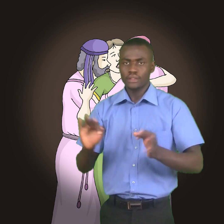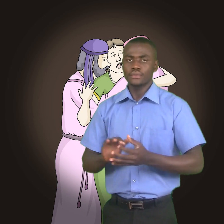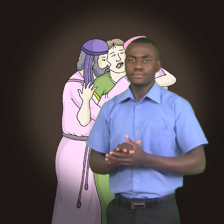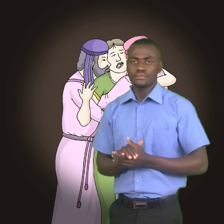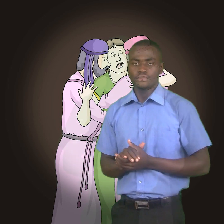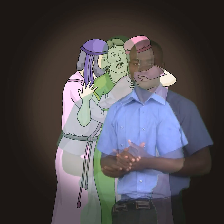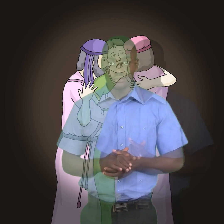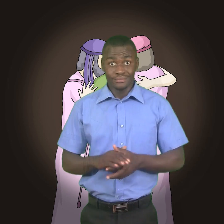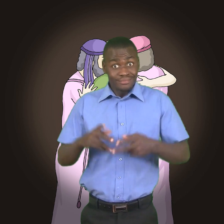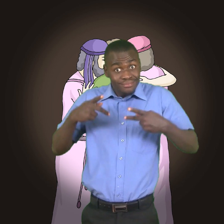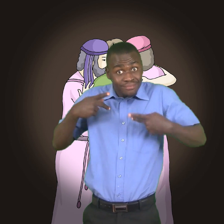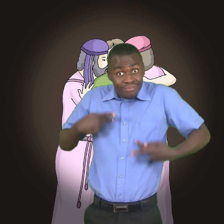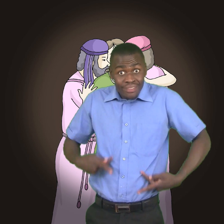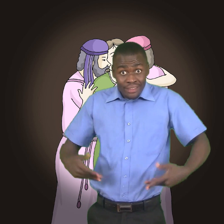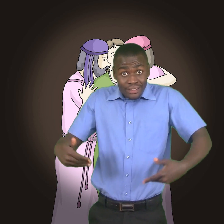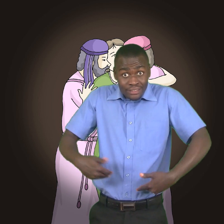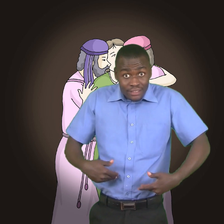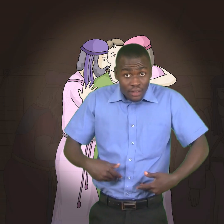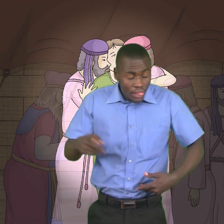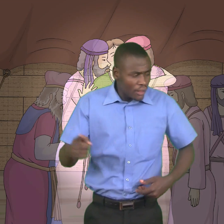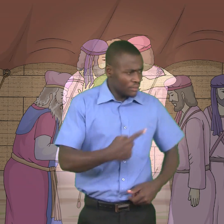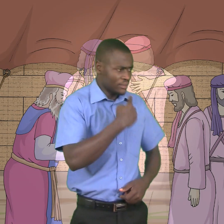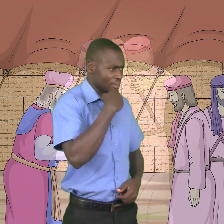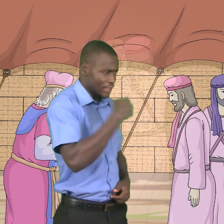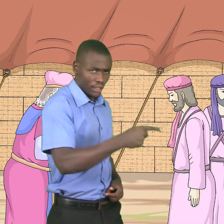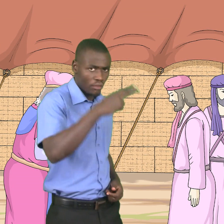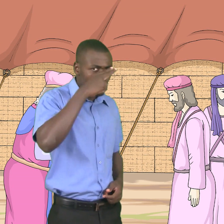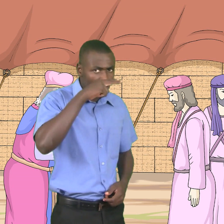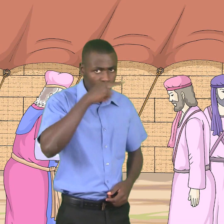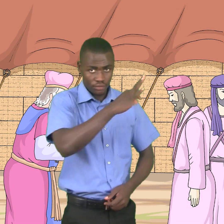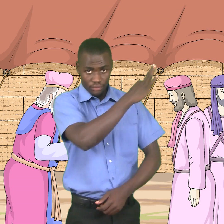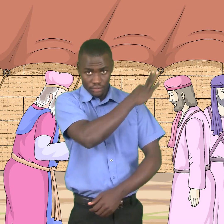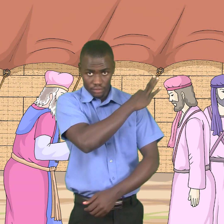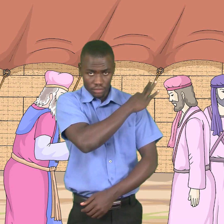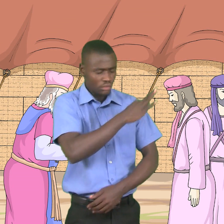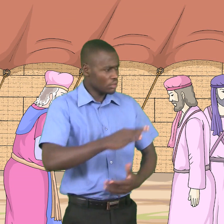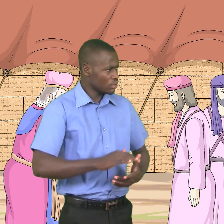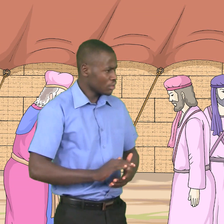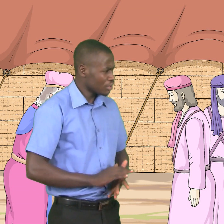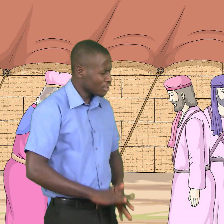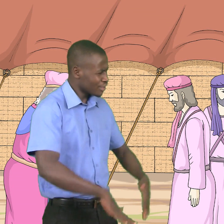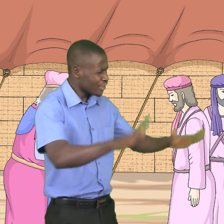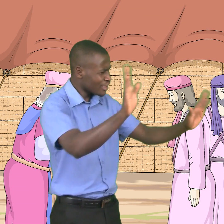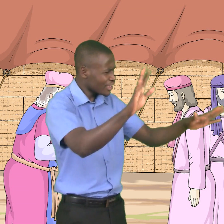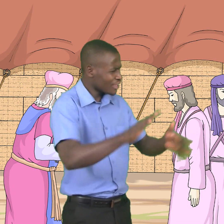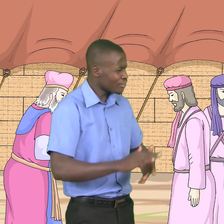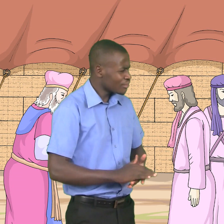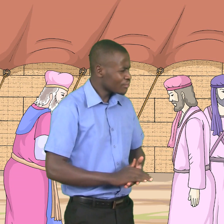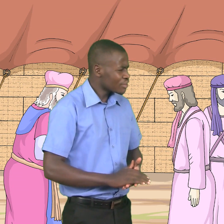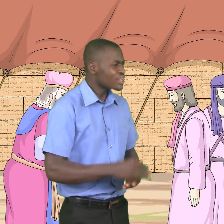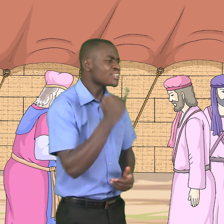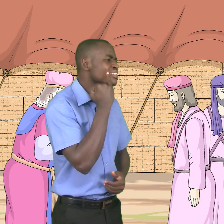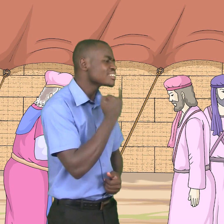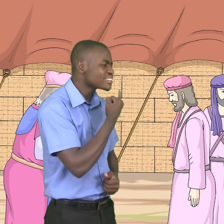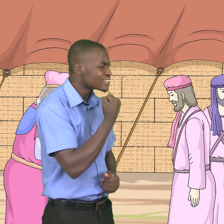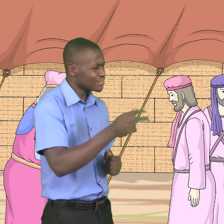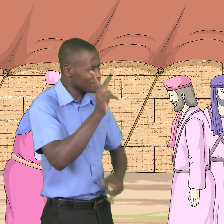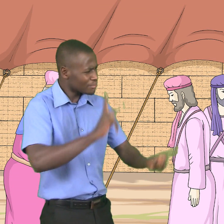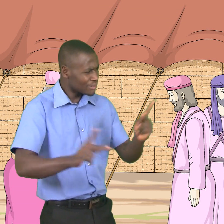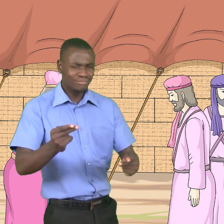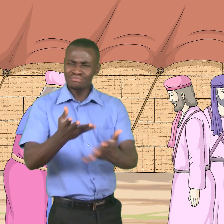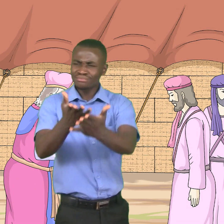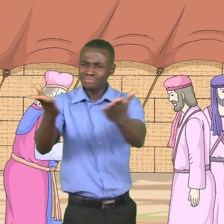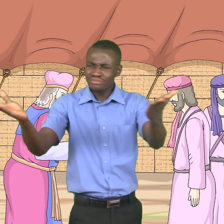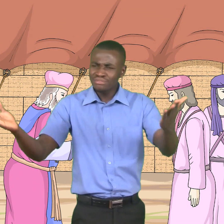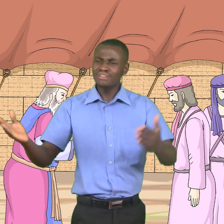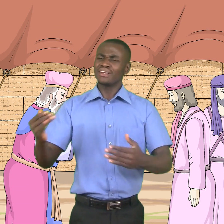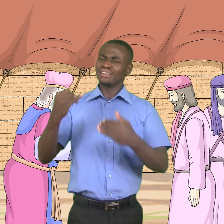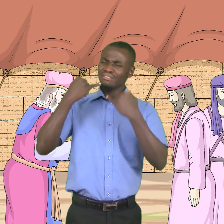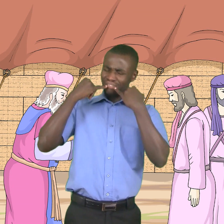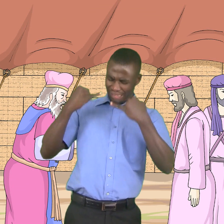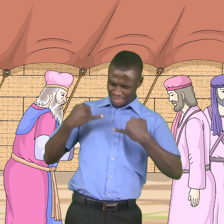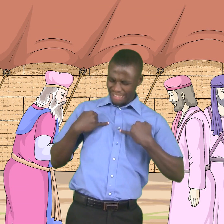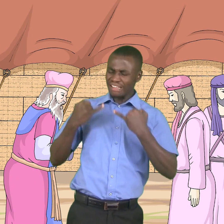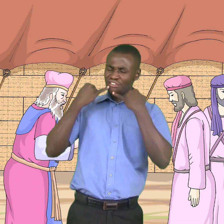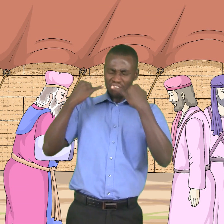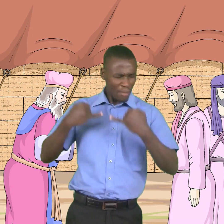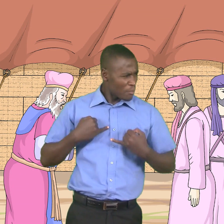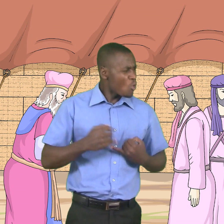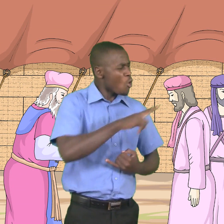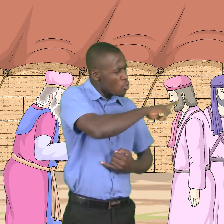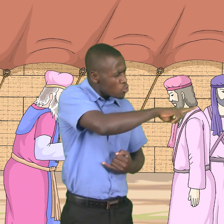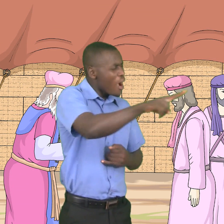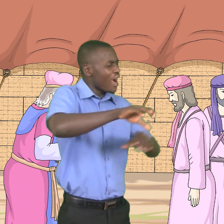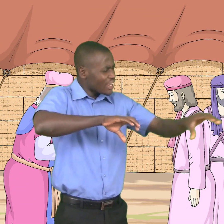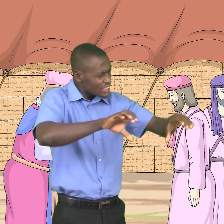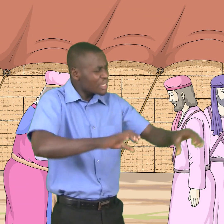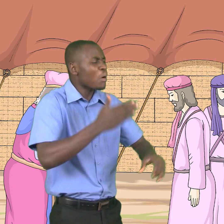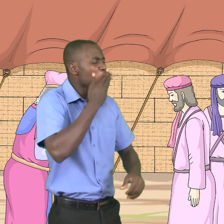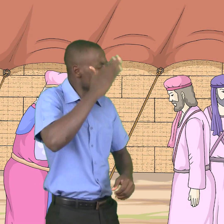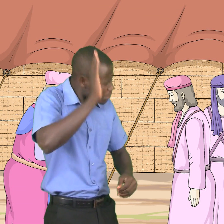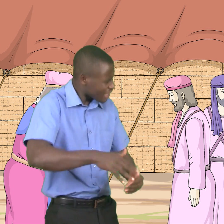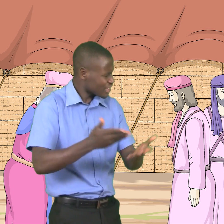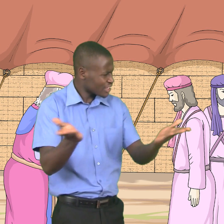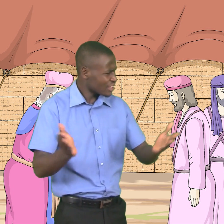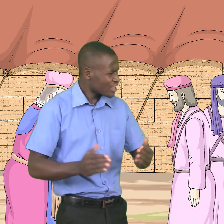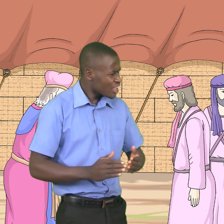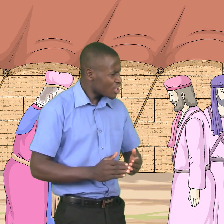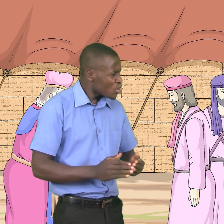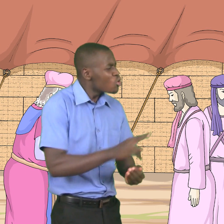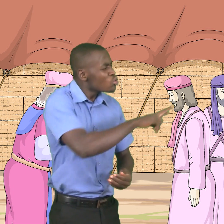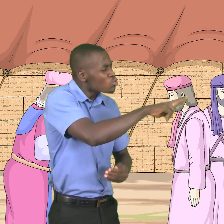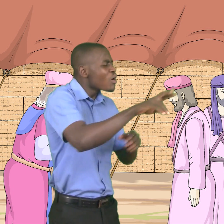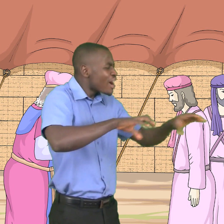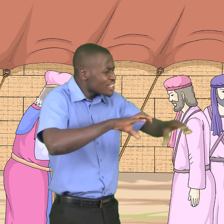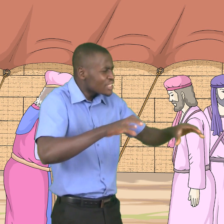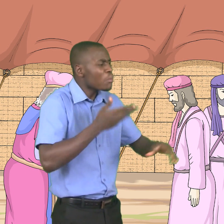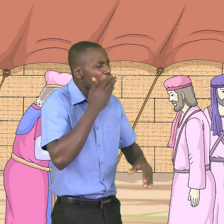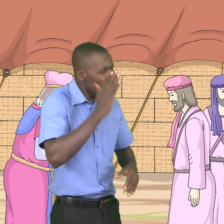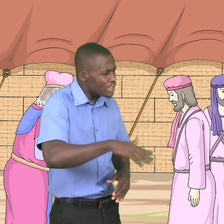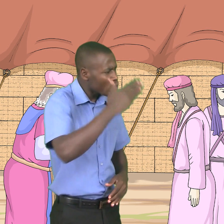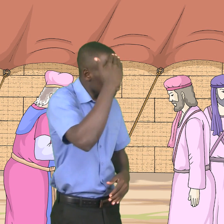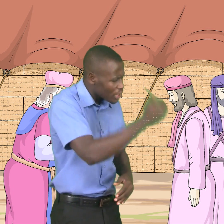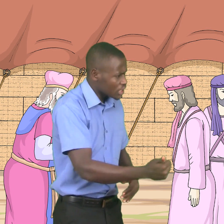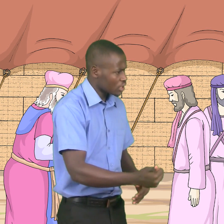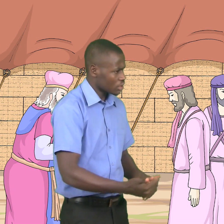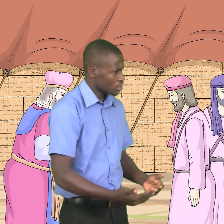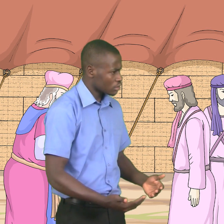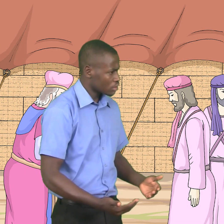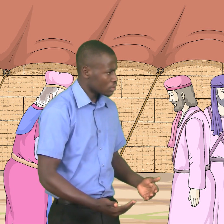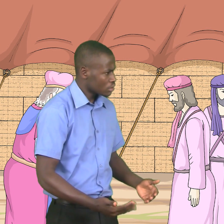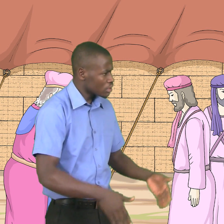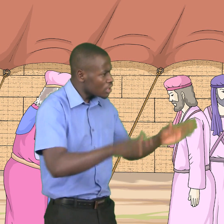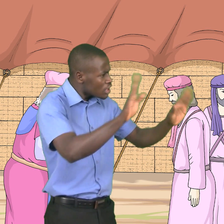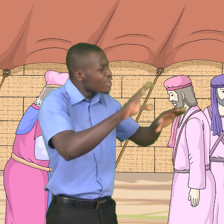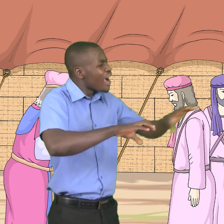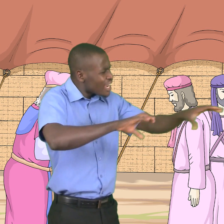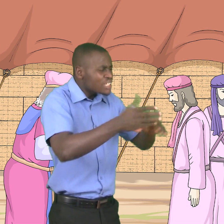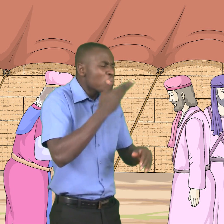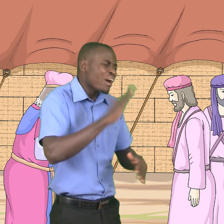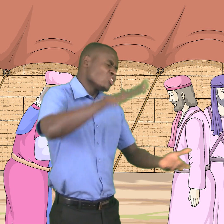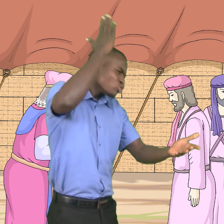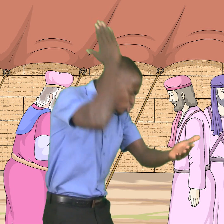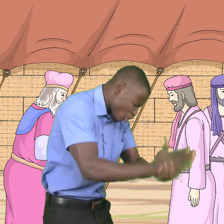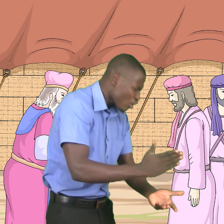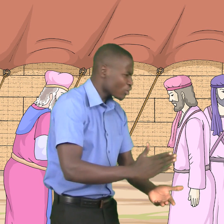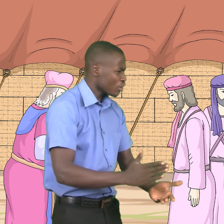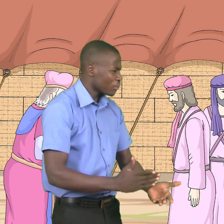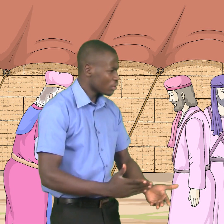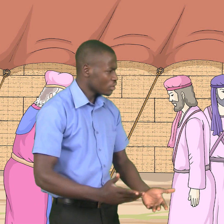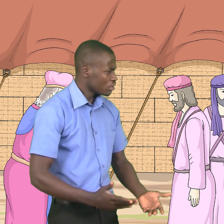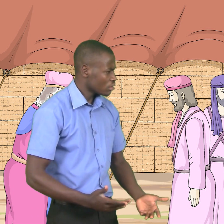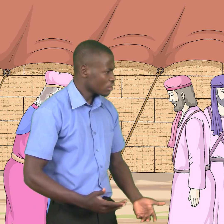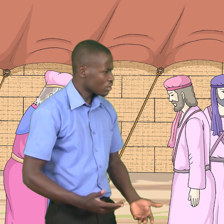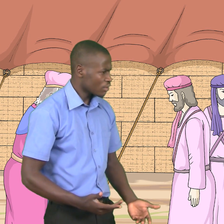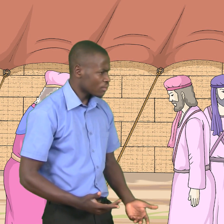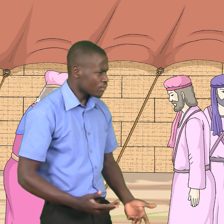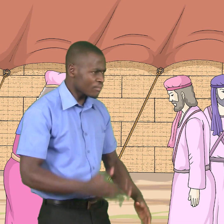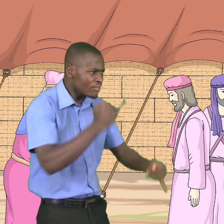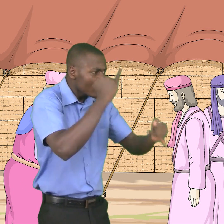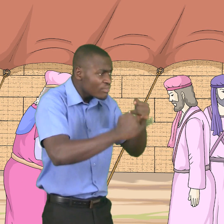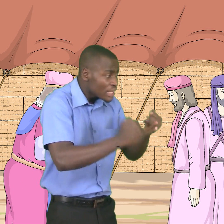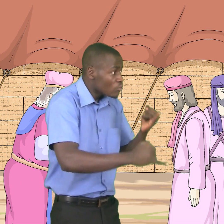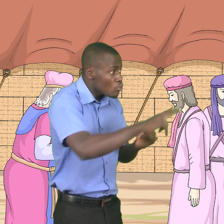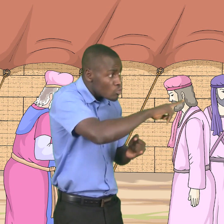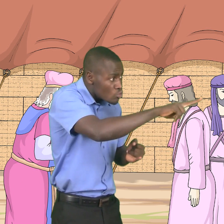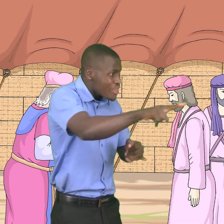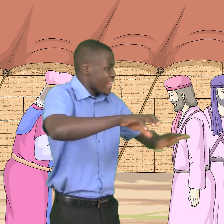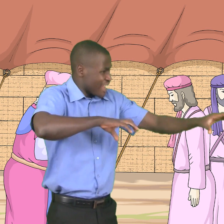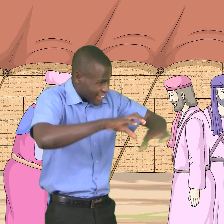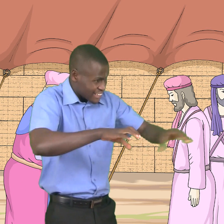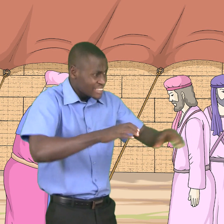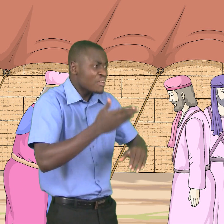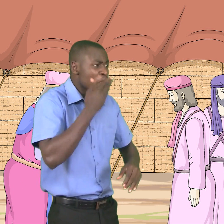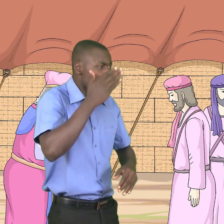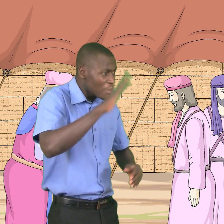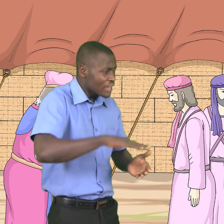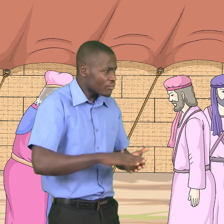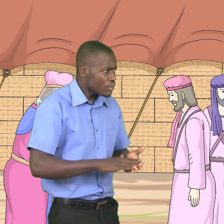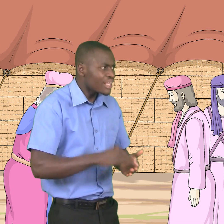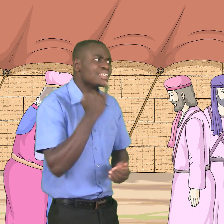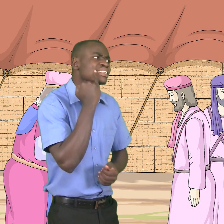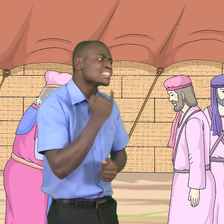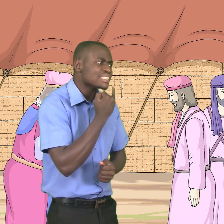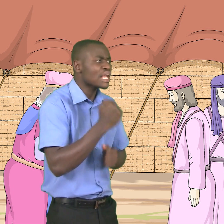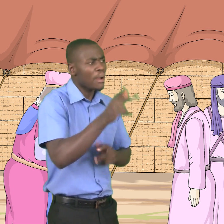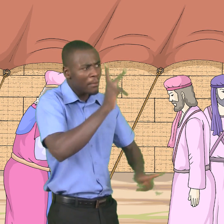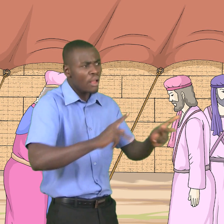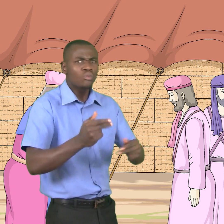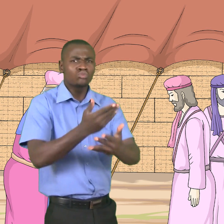“Why are you doing these things?” Eli said to his sons. “I hear about your wicked deeds from all these people.